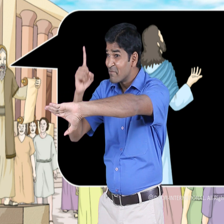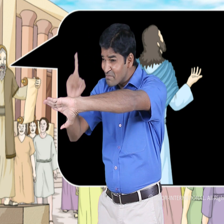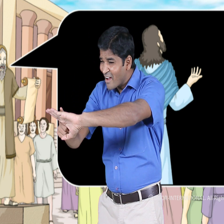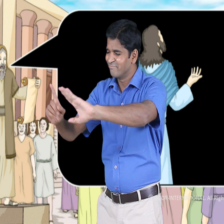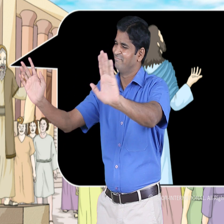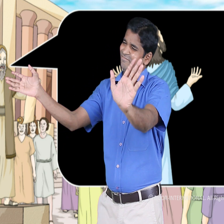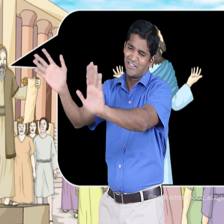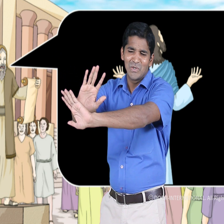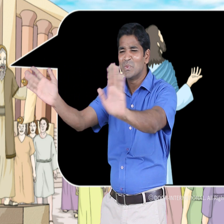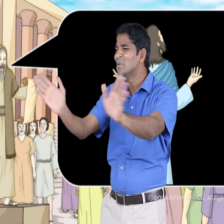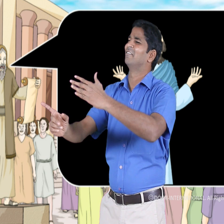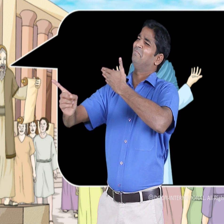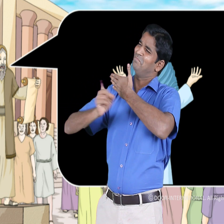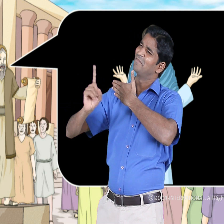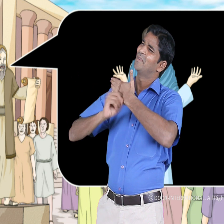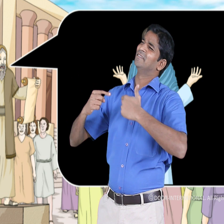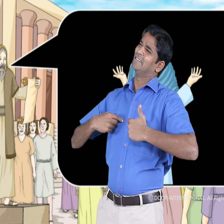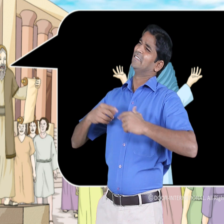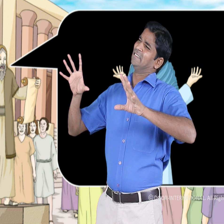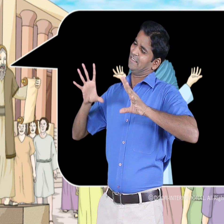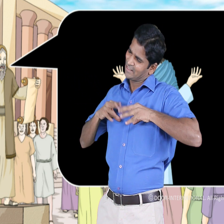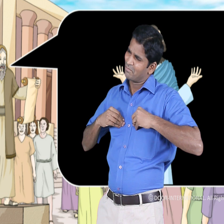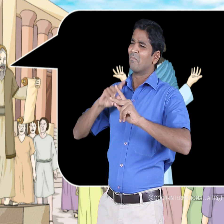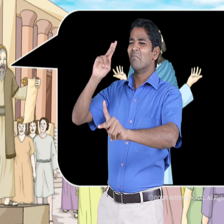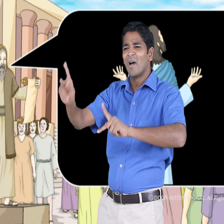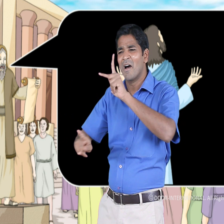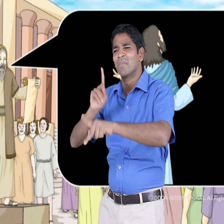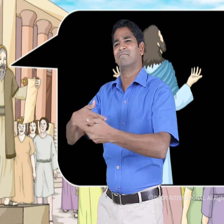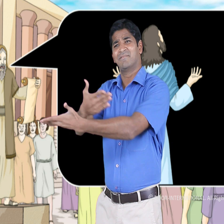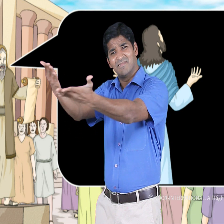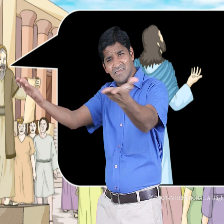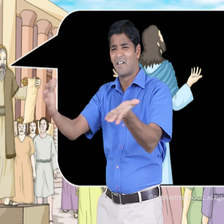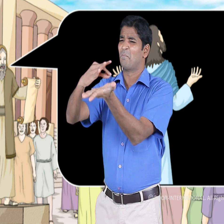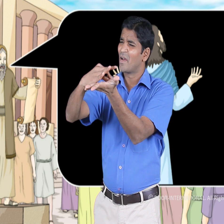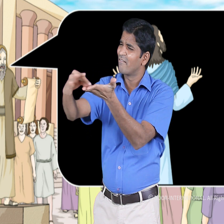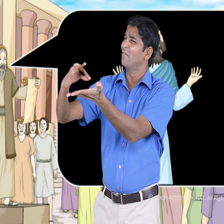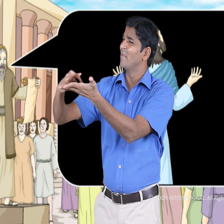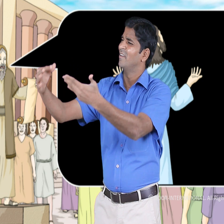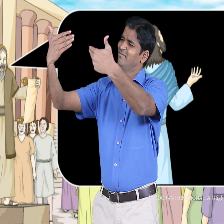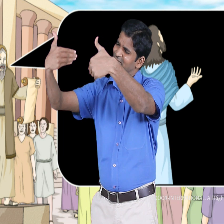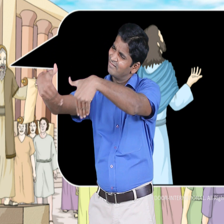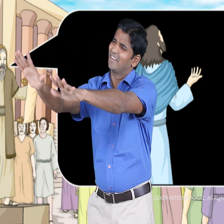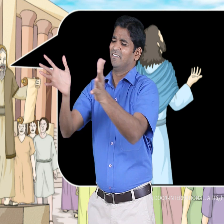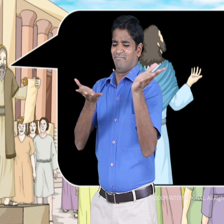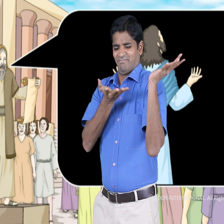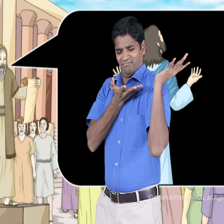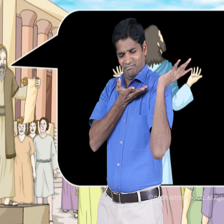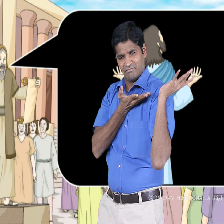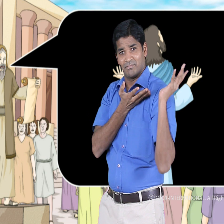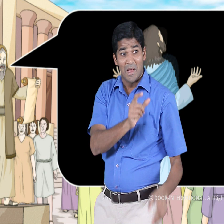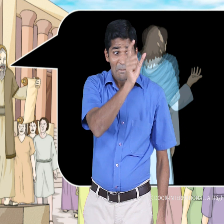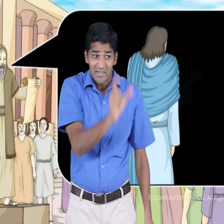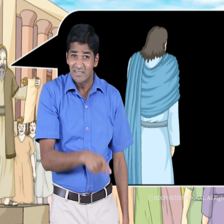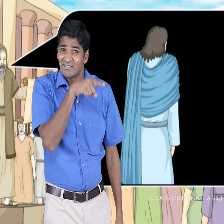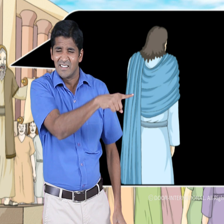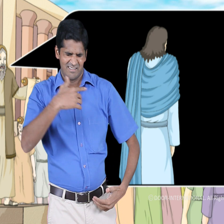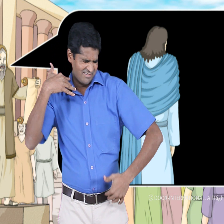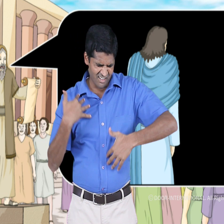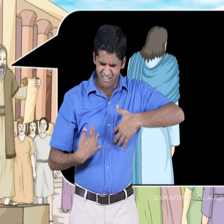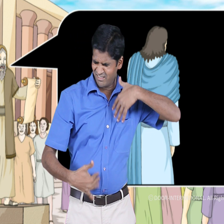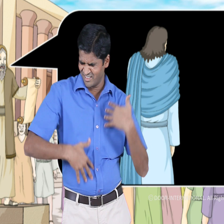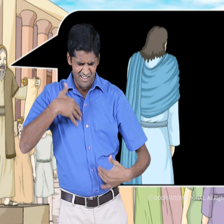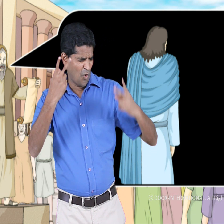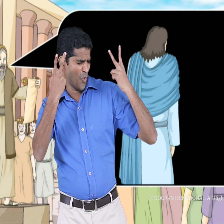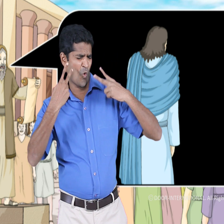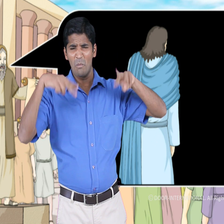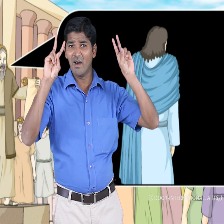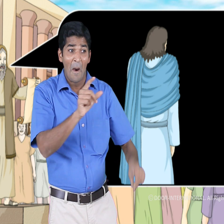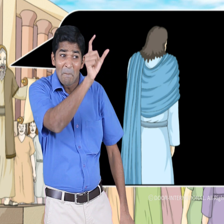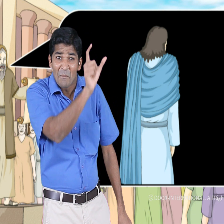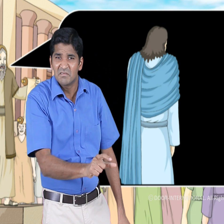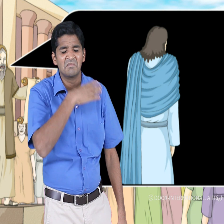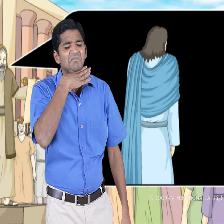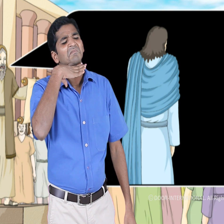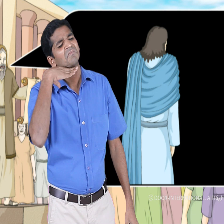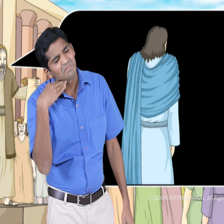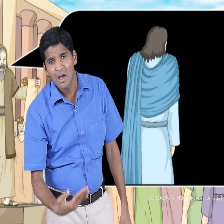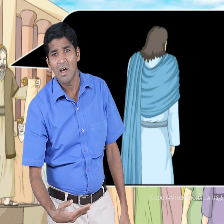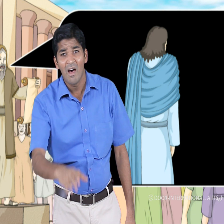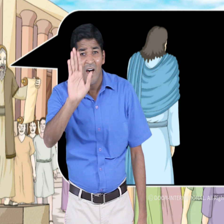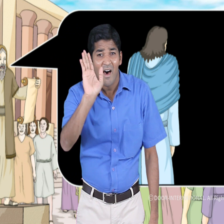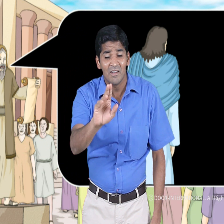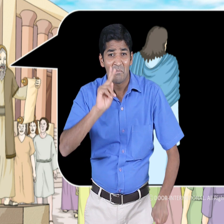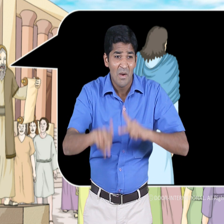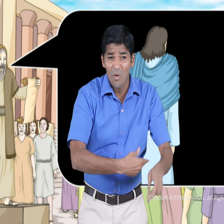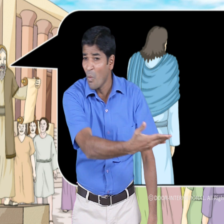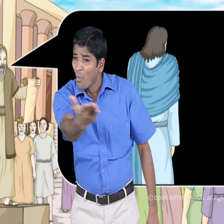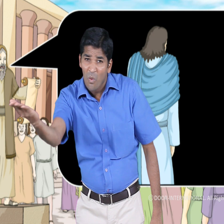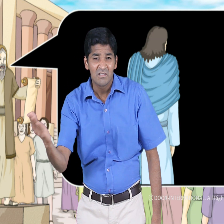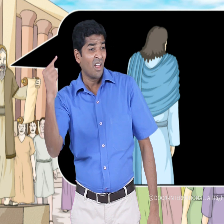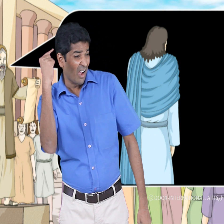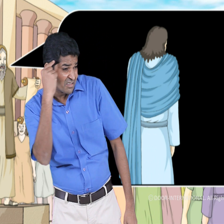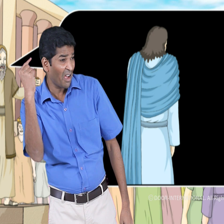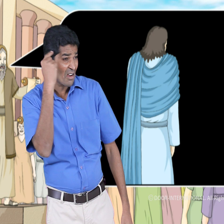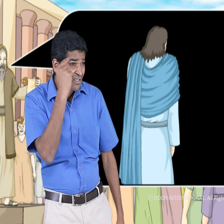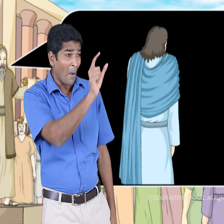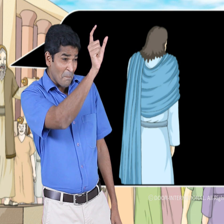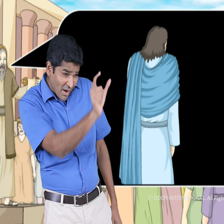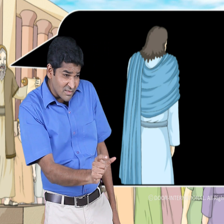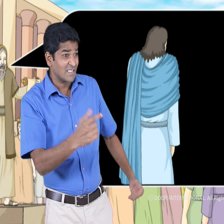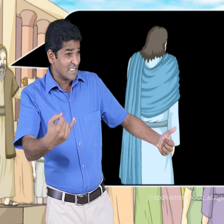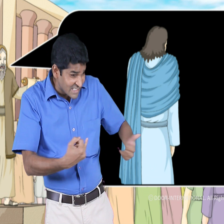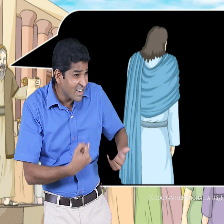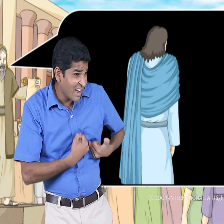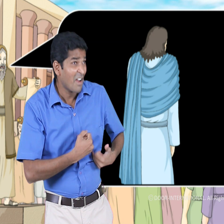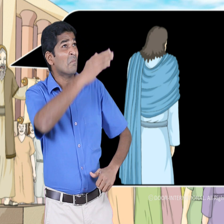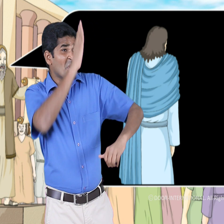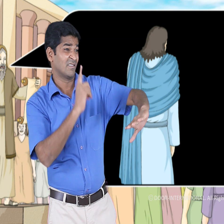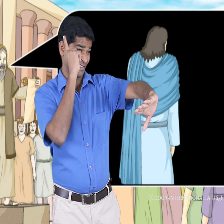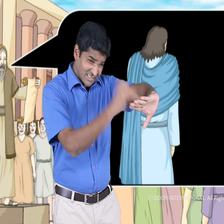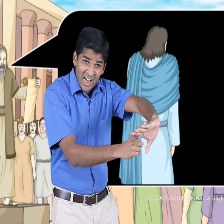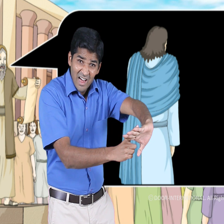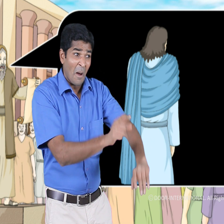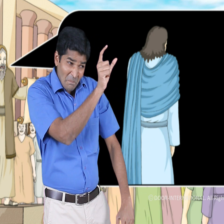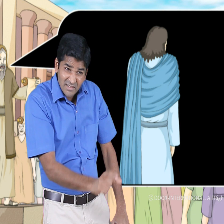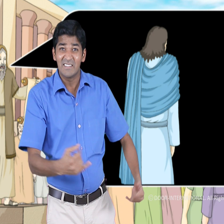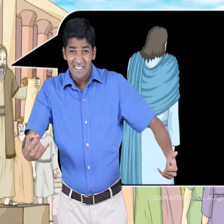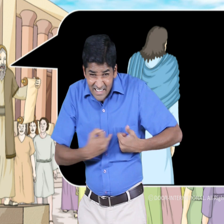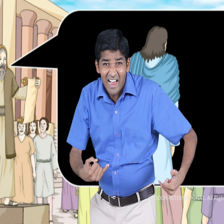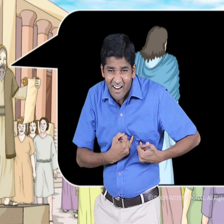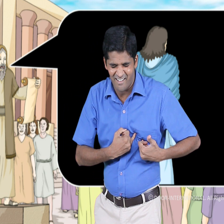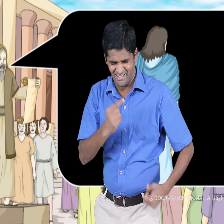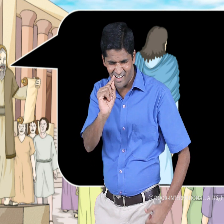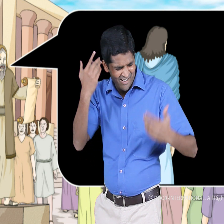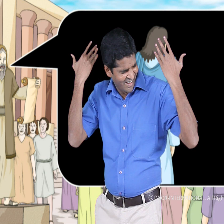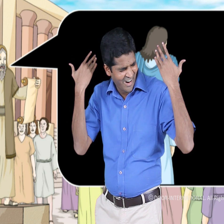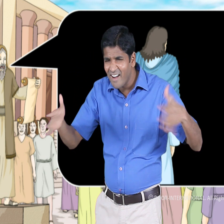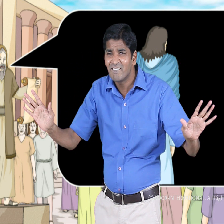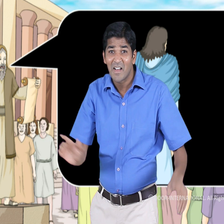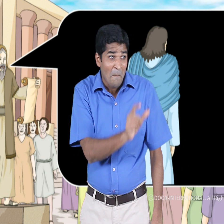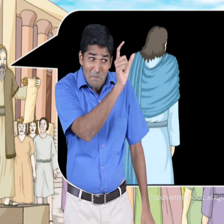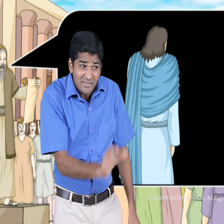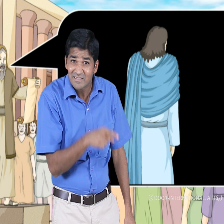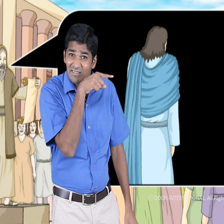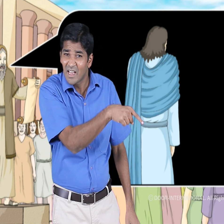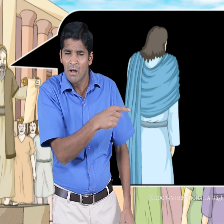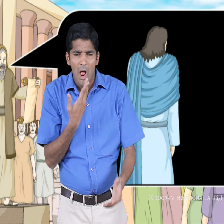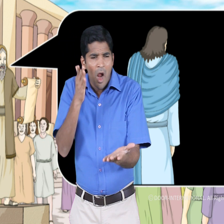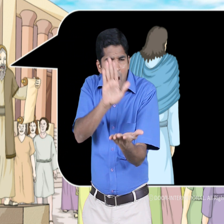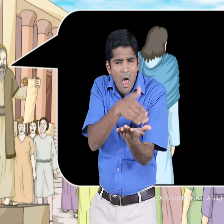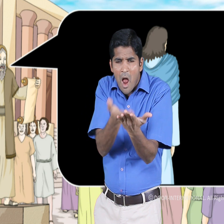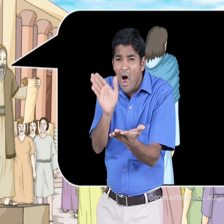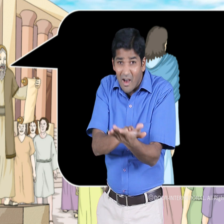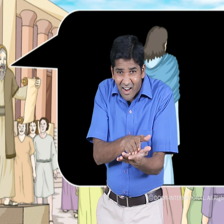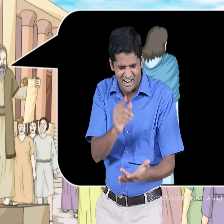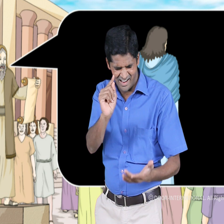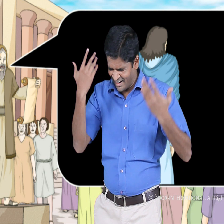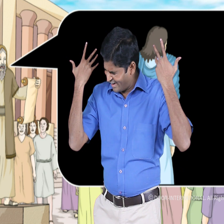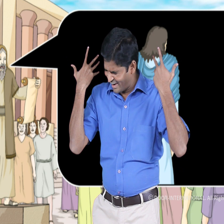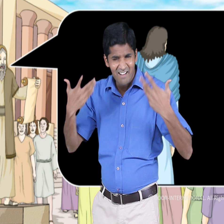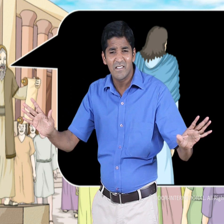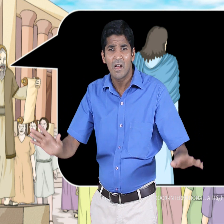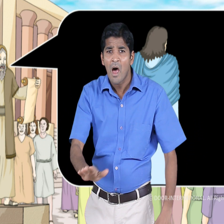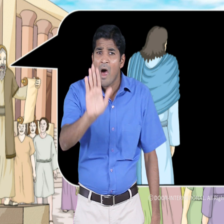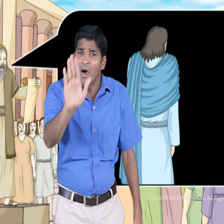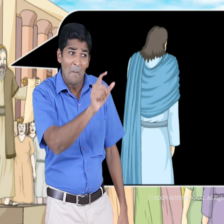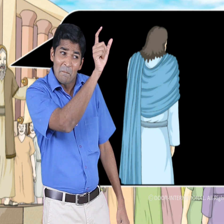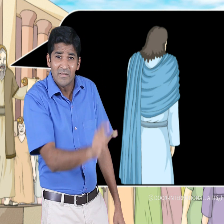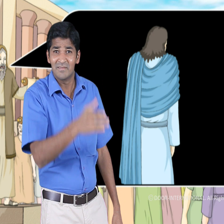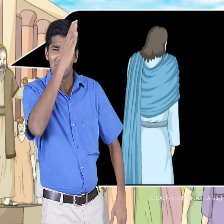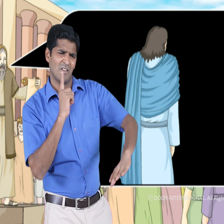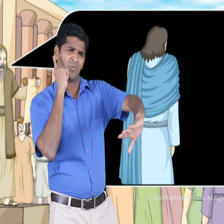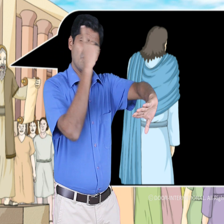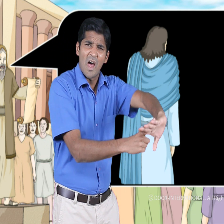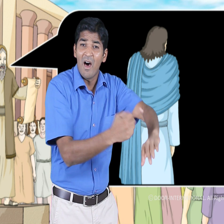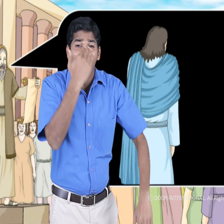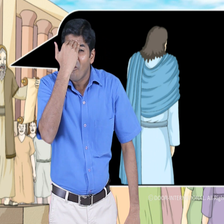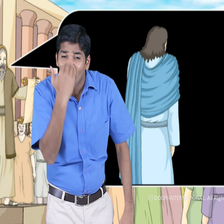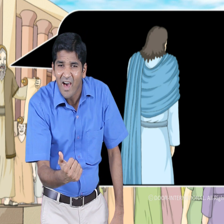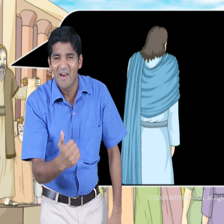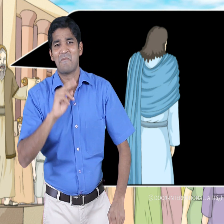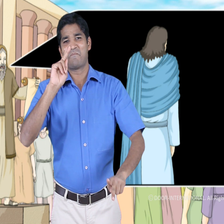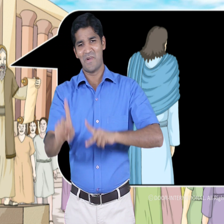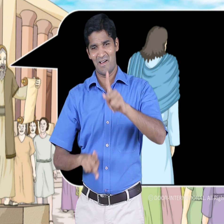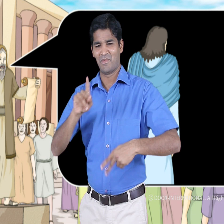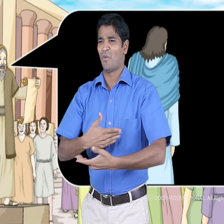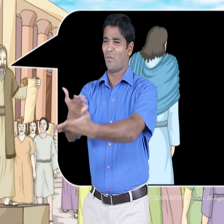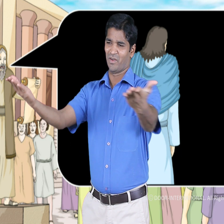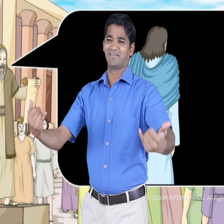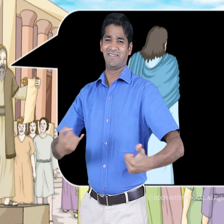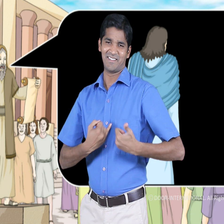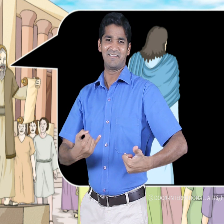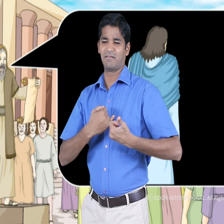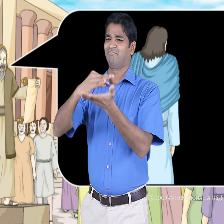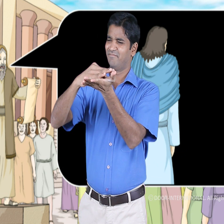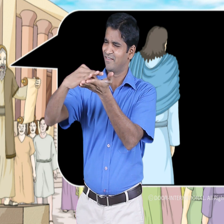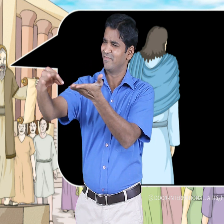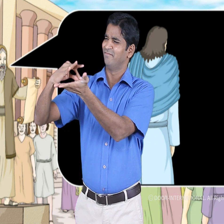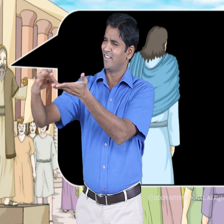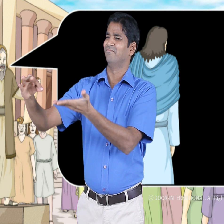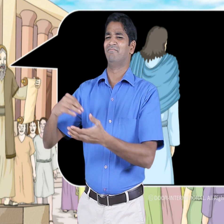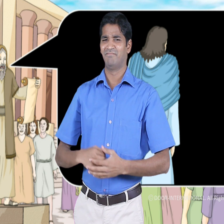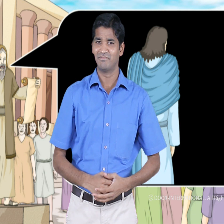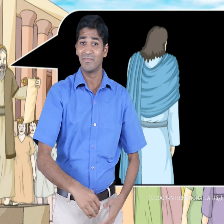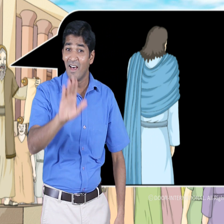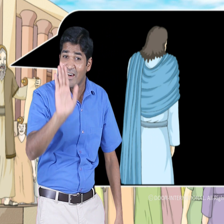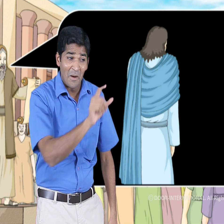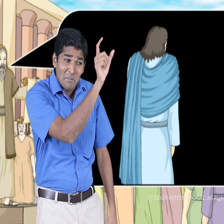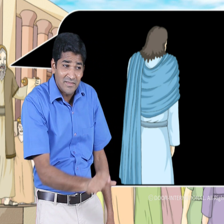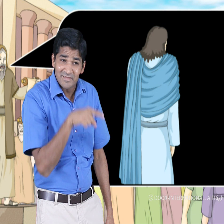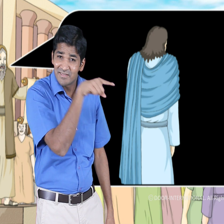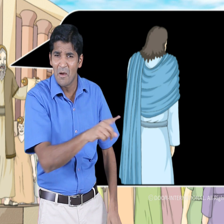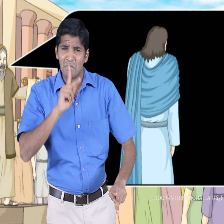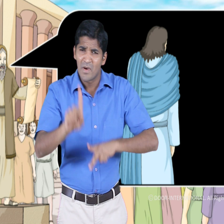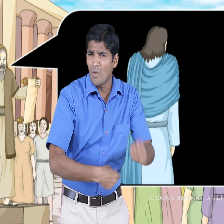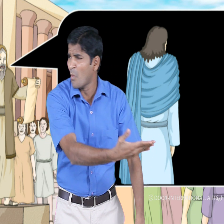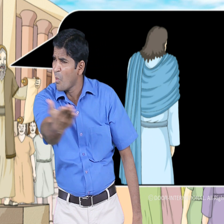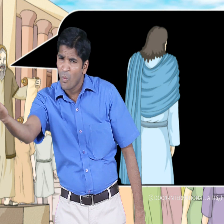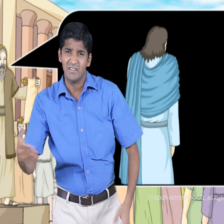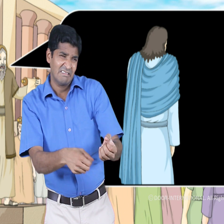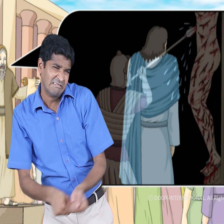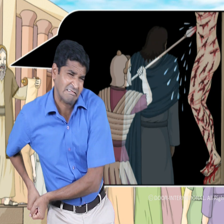By oppression and judgment He was taken away, and who can recount His descendants? For He was cut off from the land of the living;